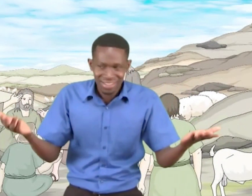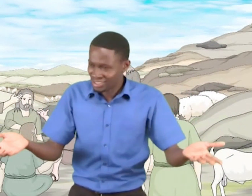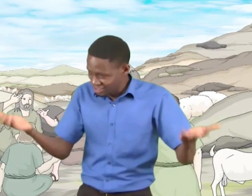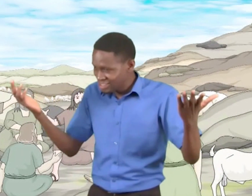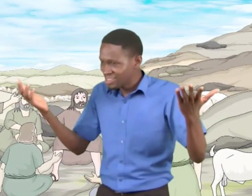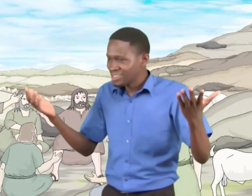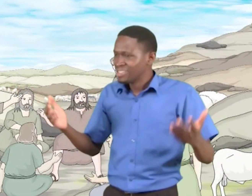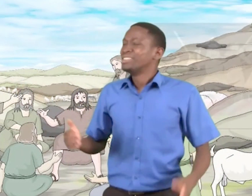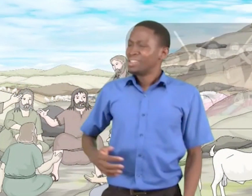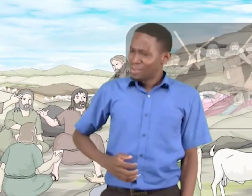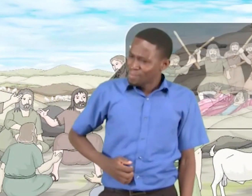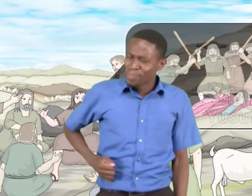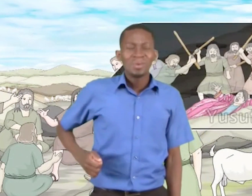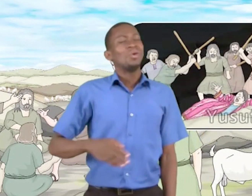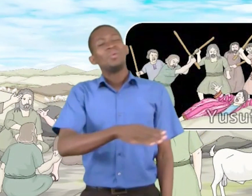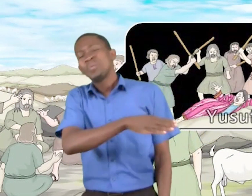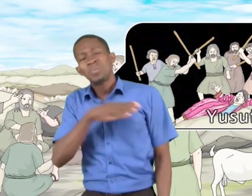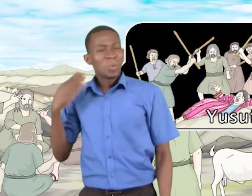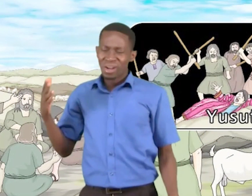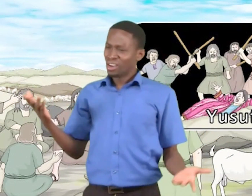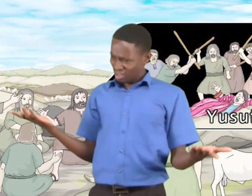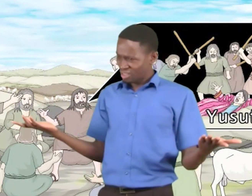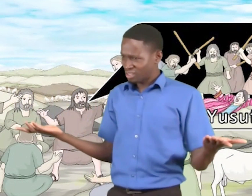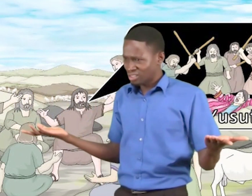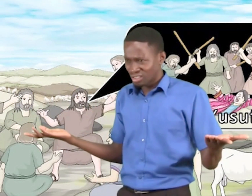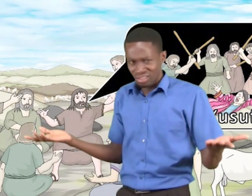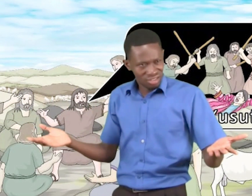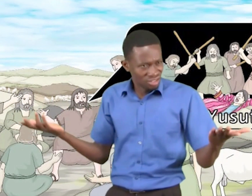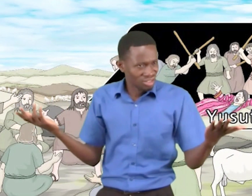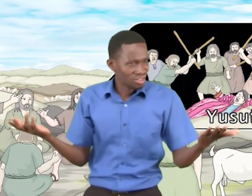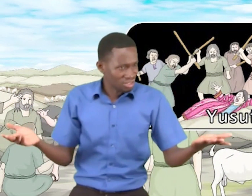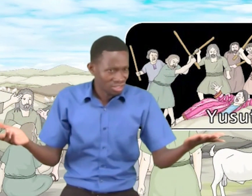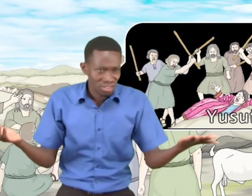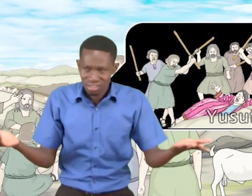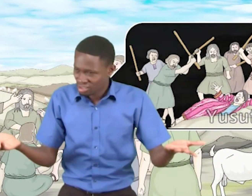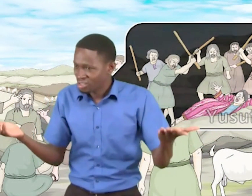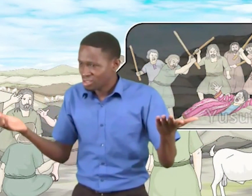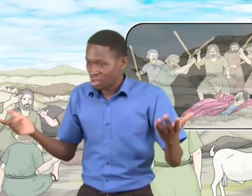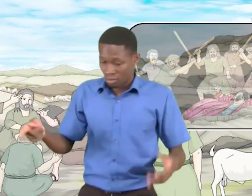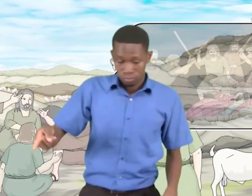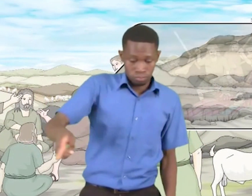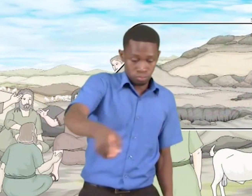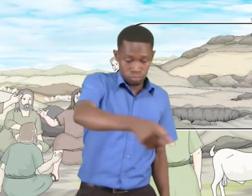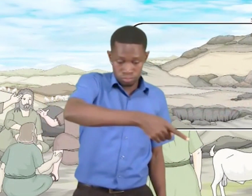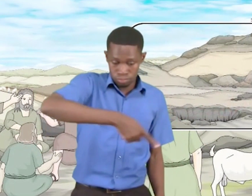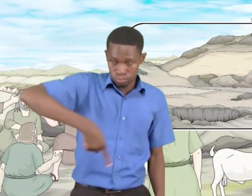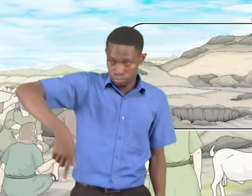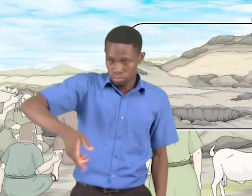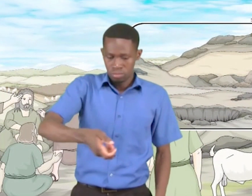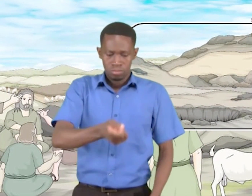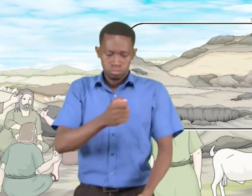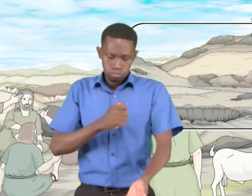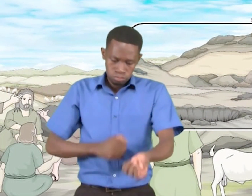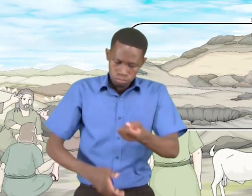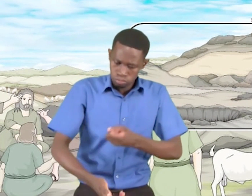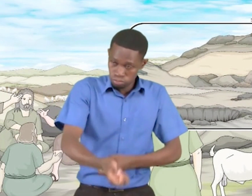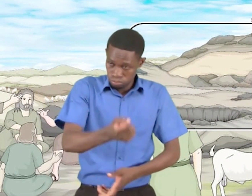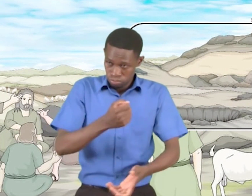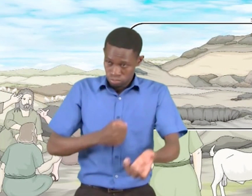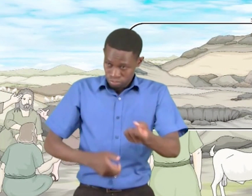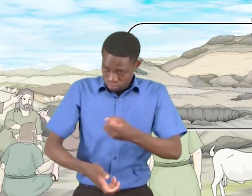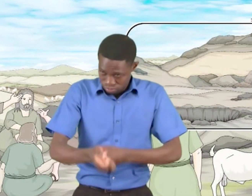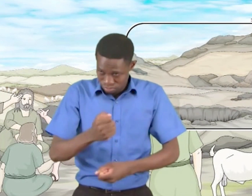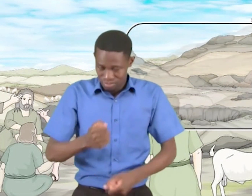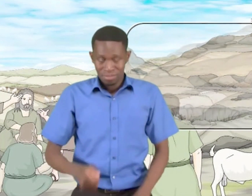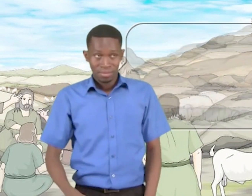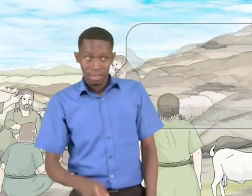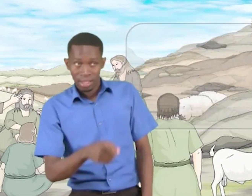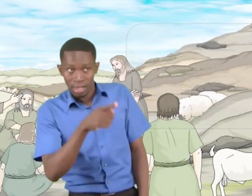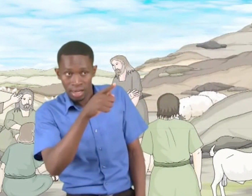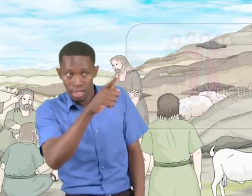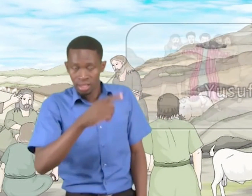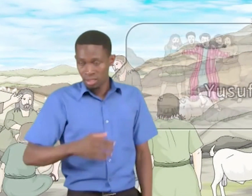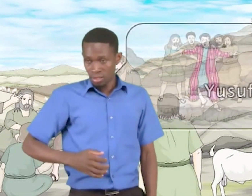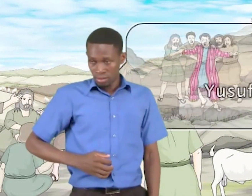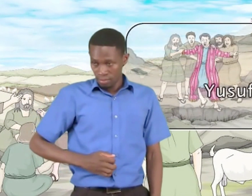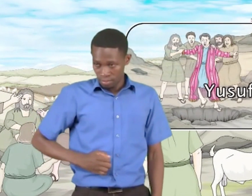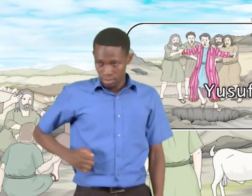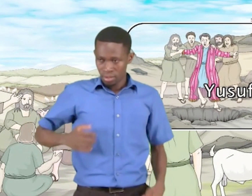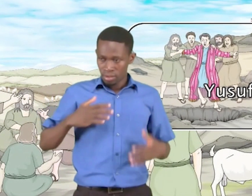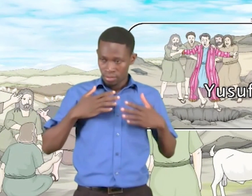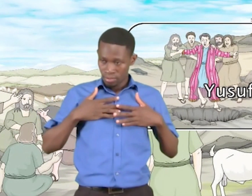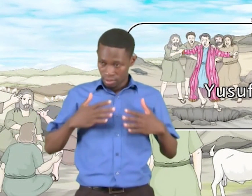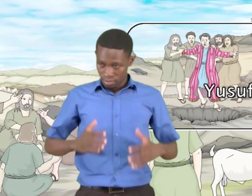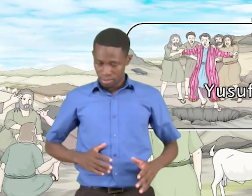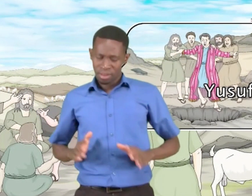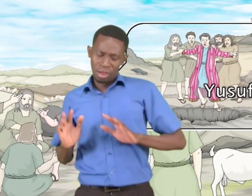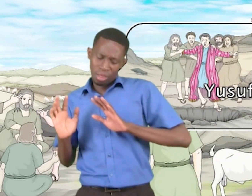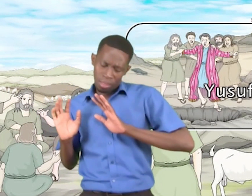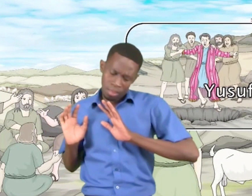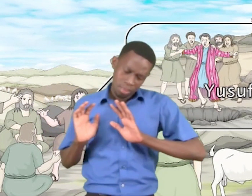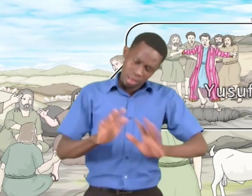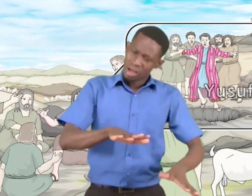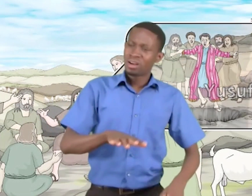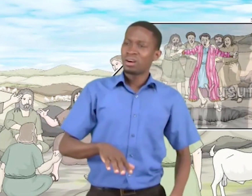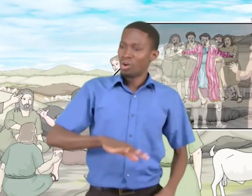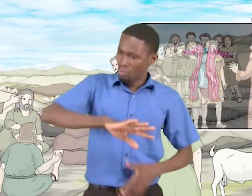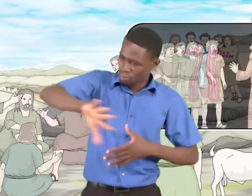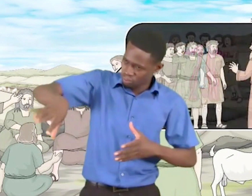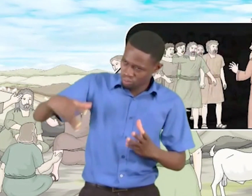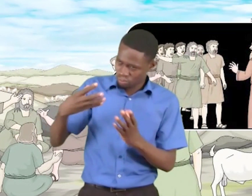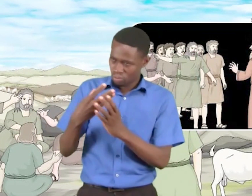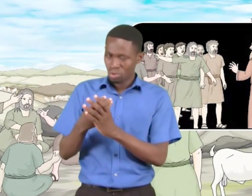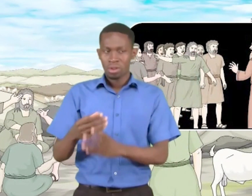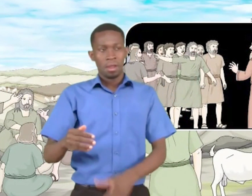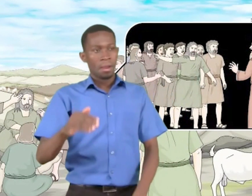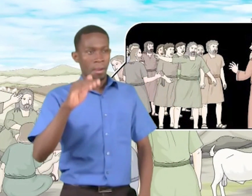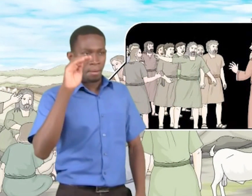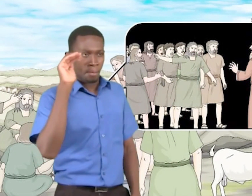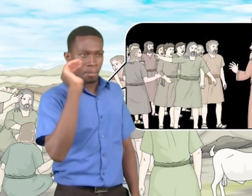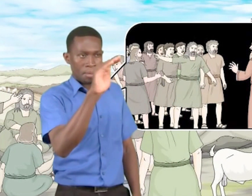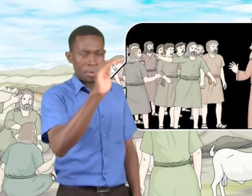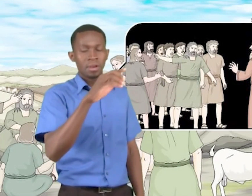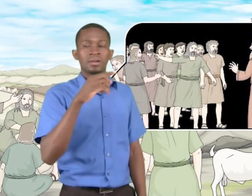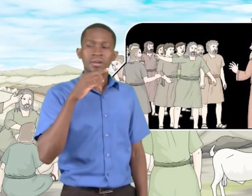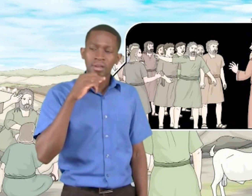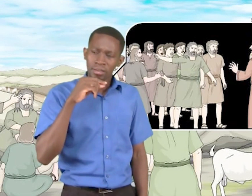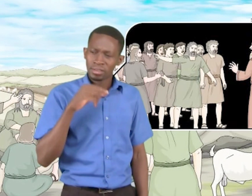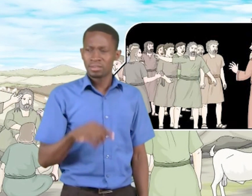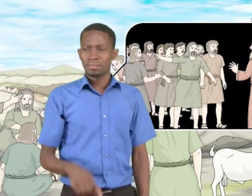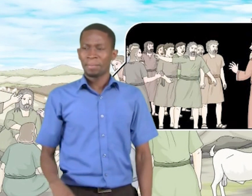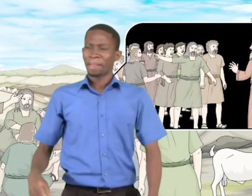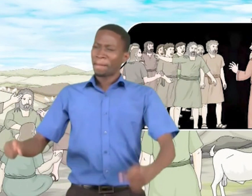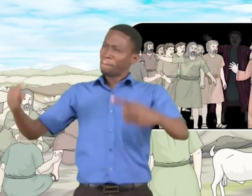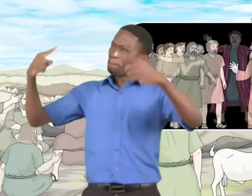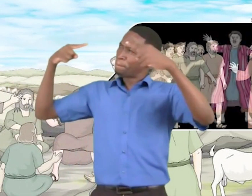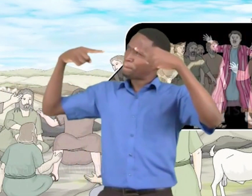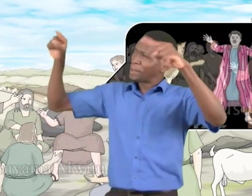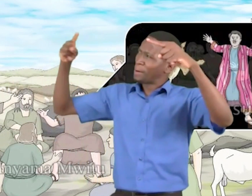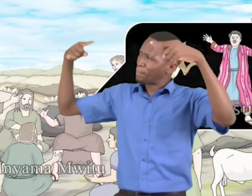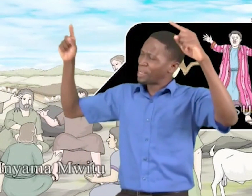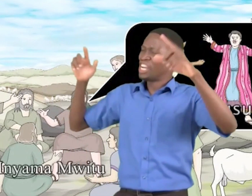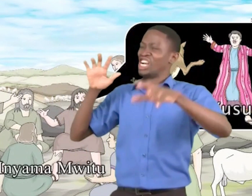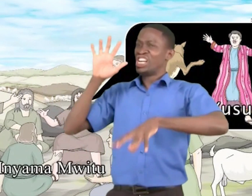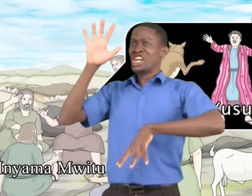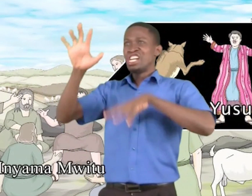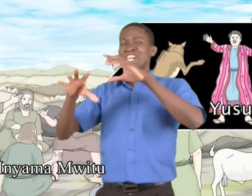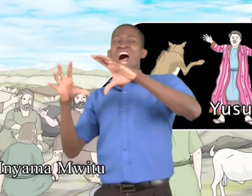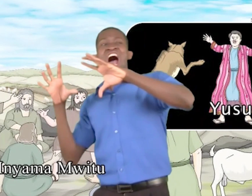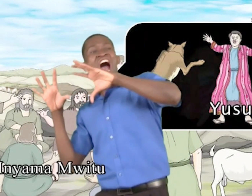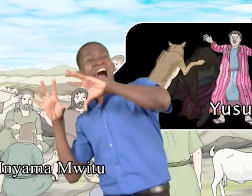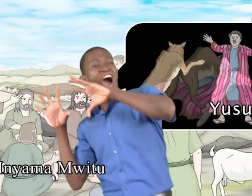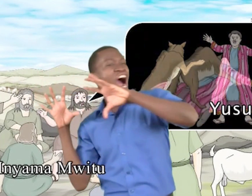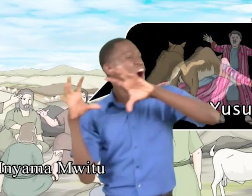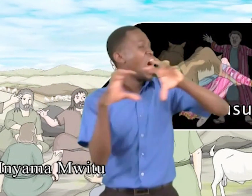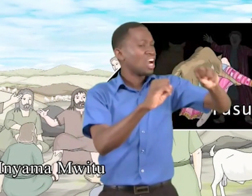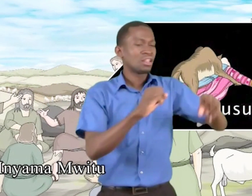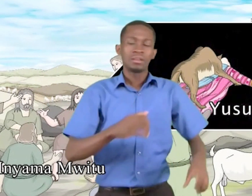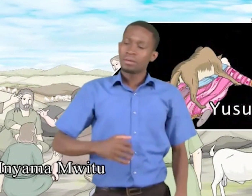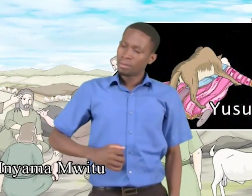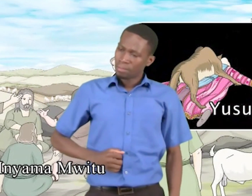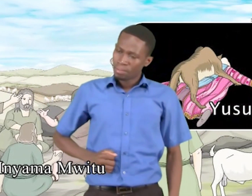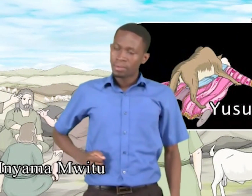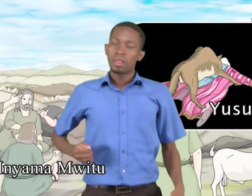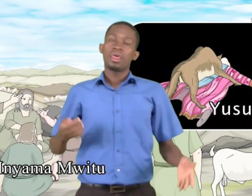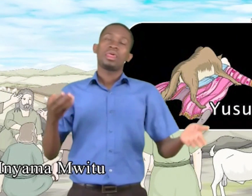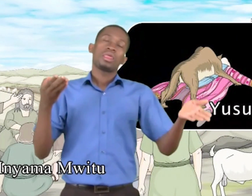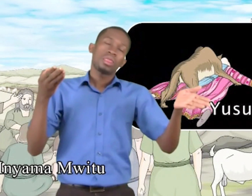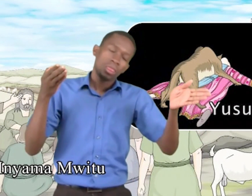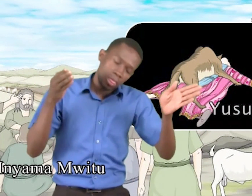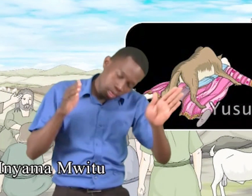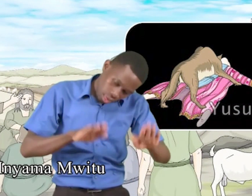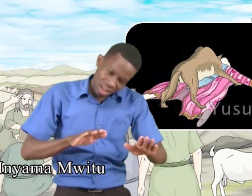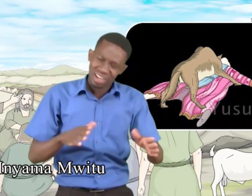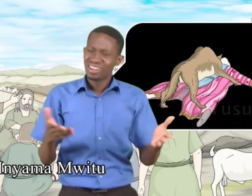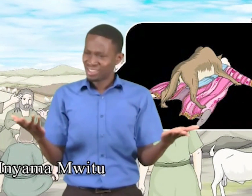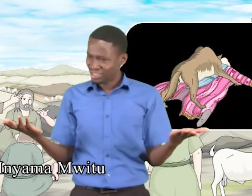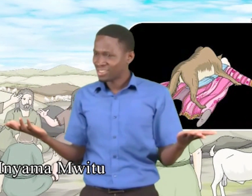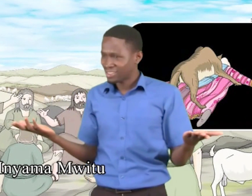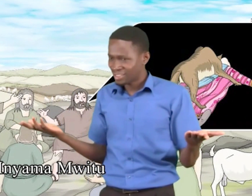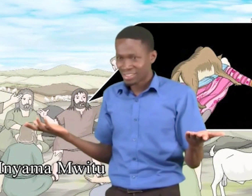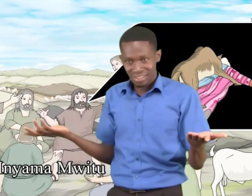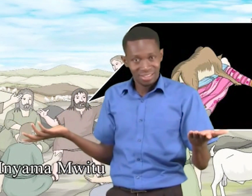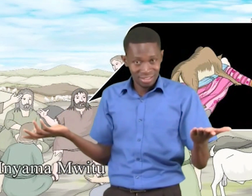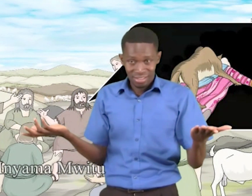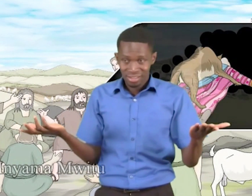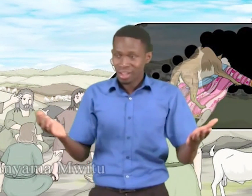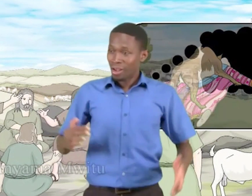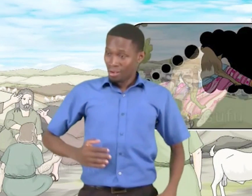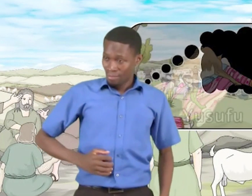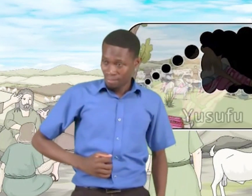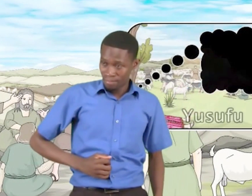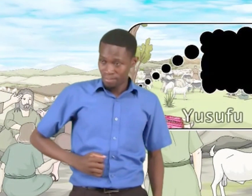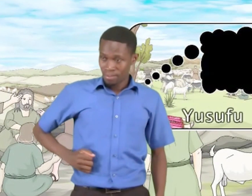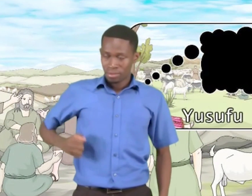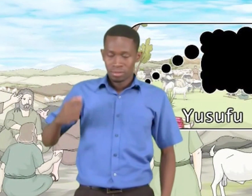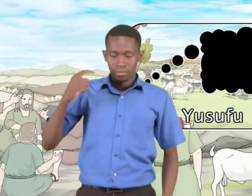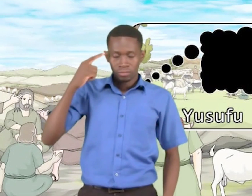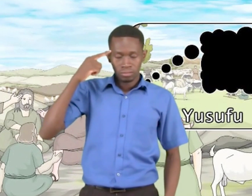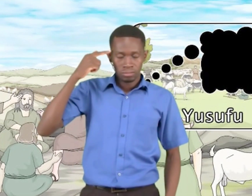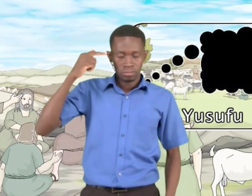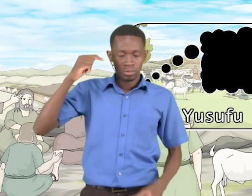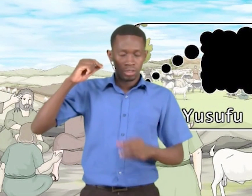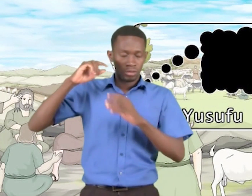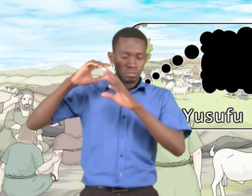“Come now, let us kill him and throw him into one of the pits. We can say that a vicious animal has devoured him.